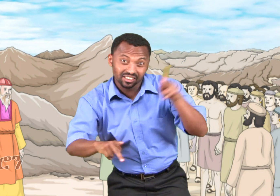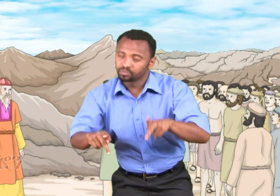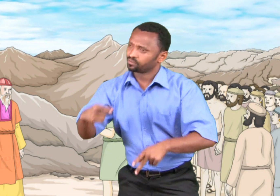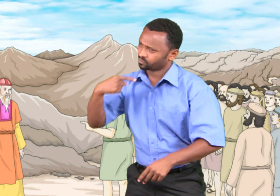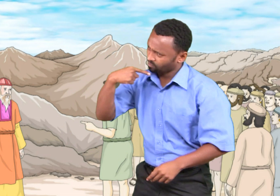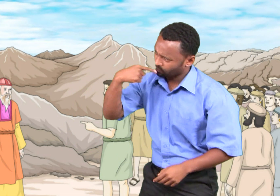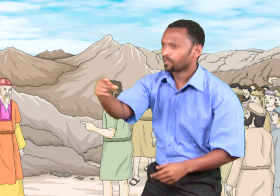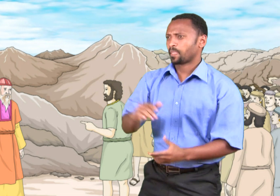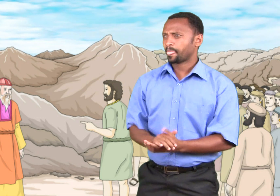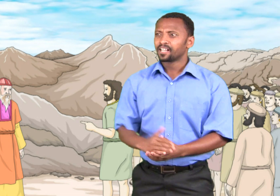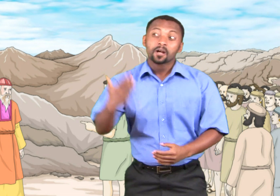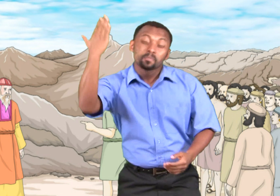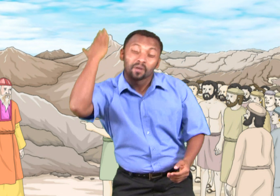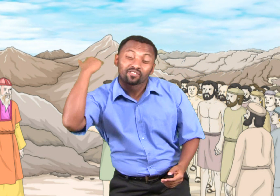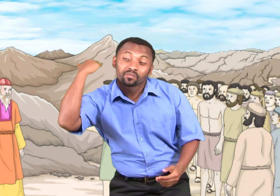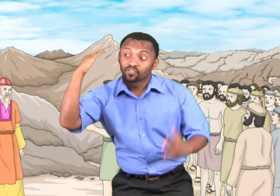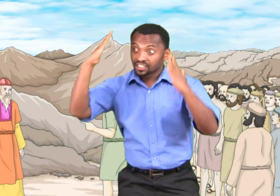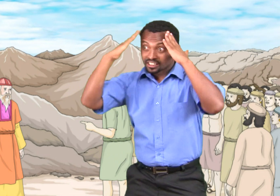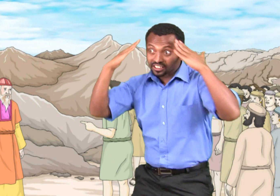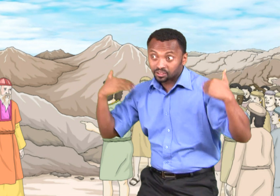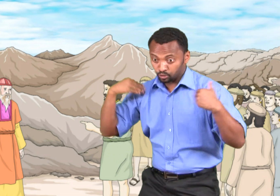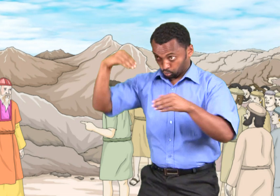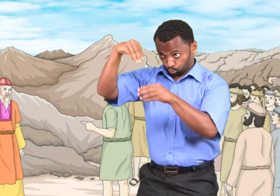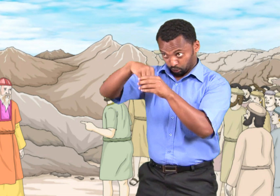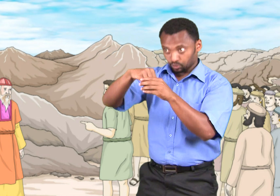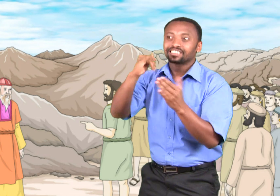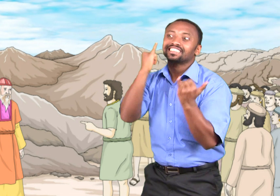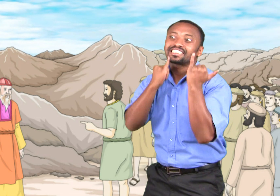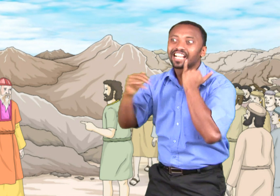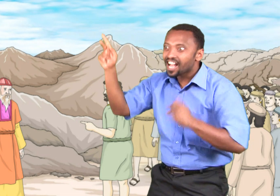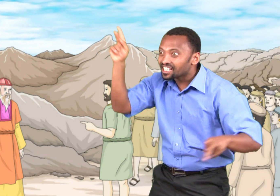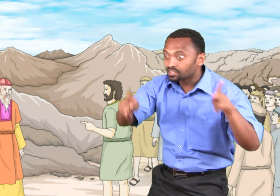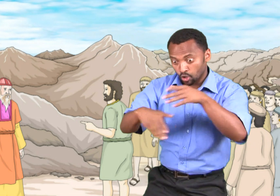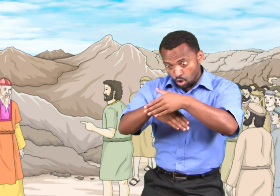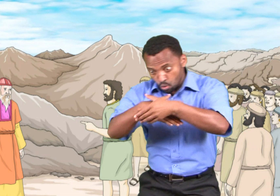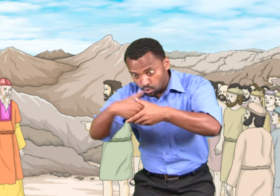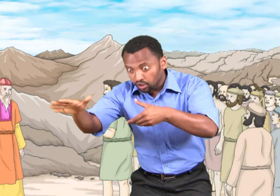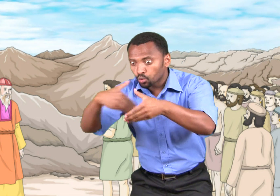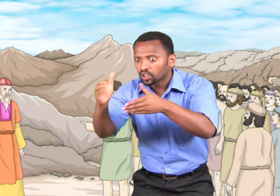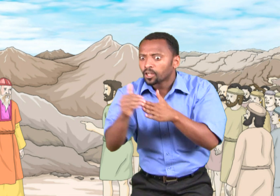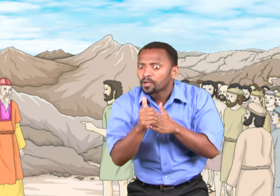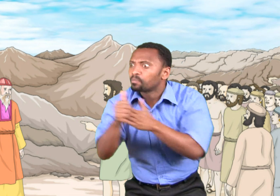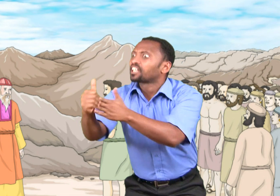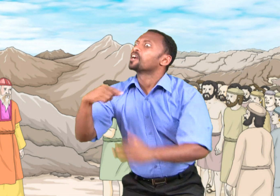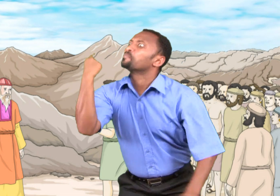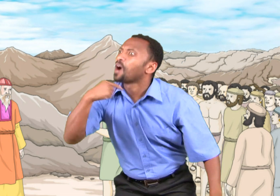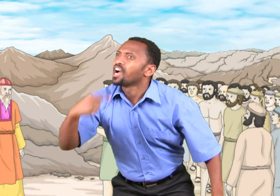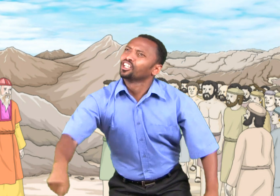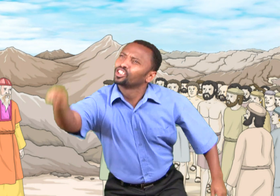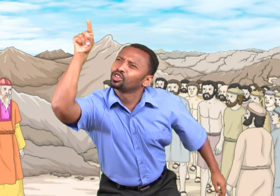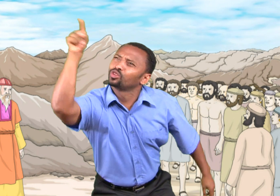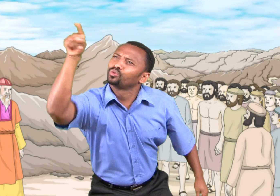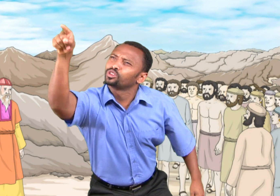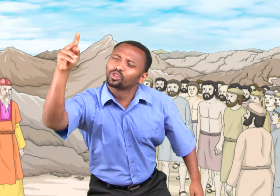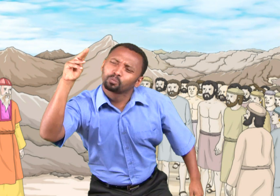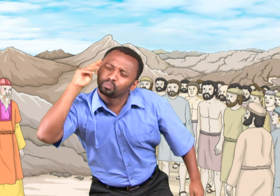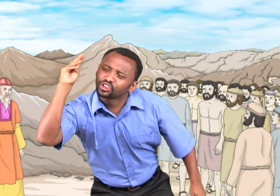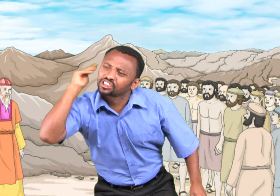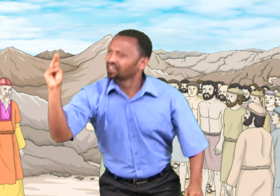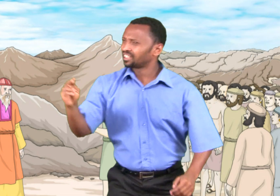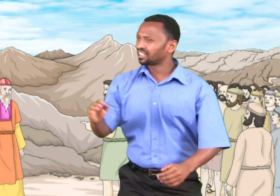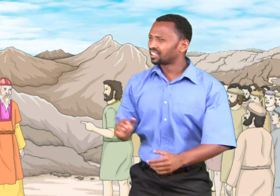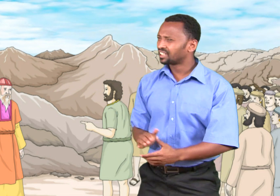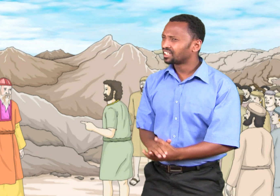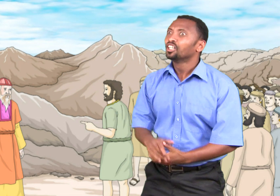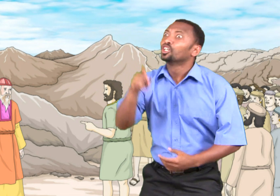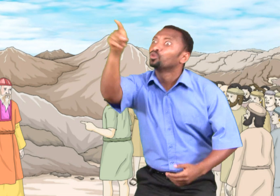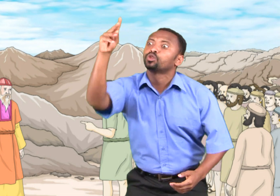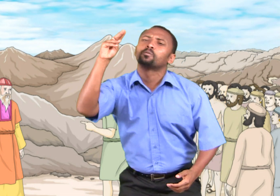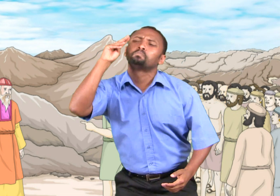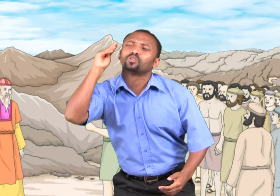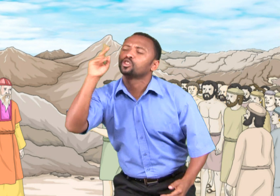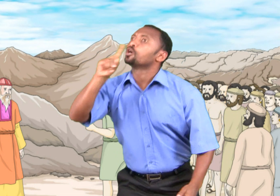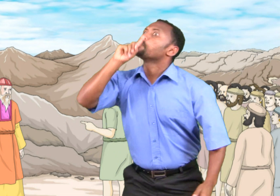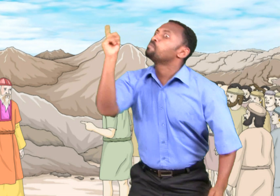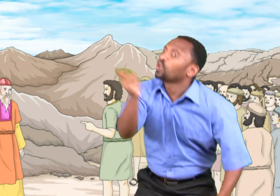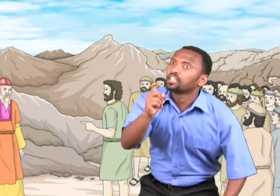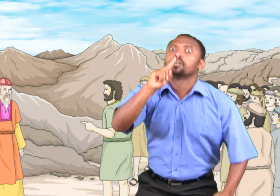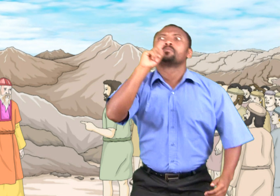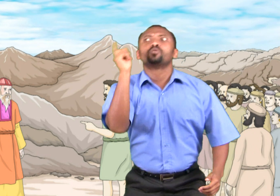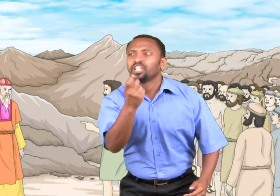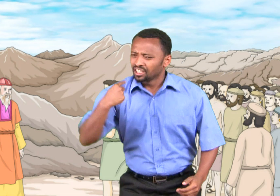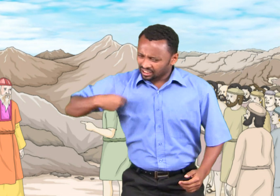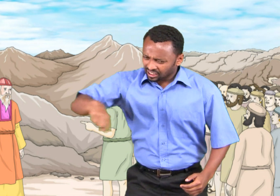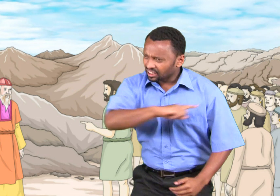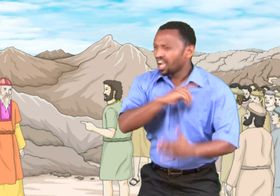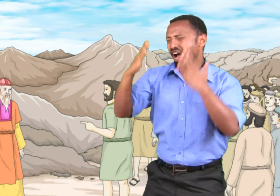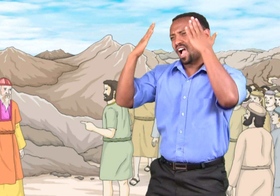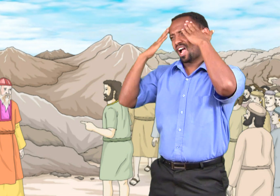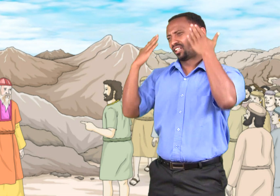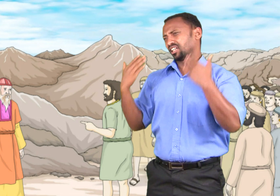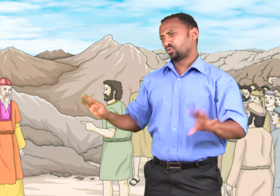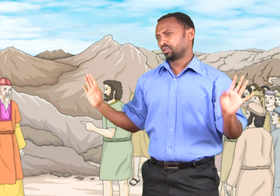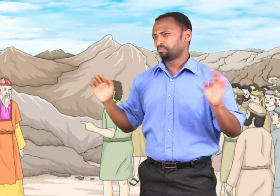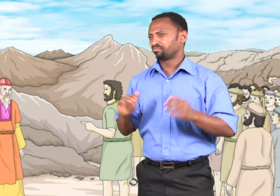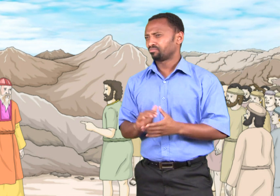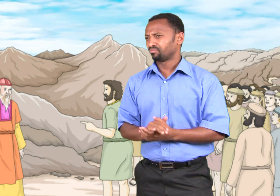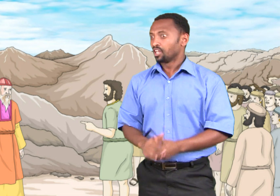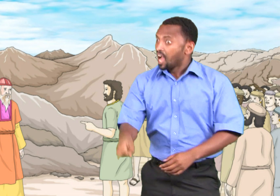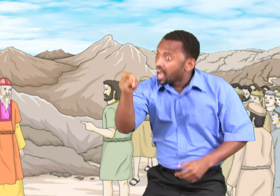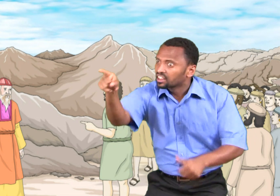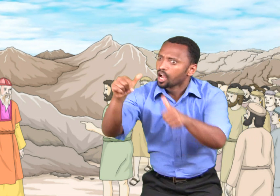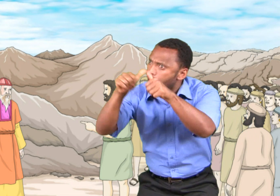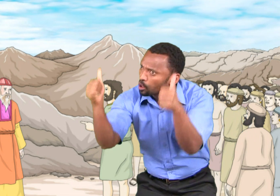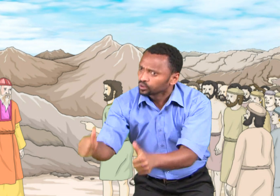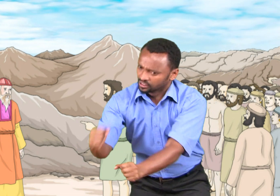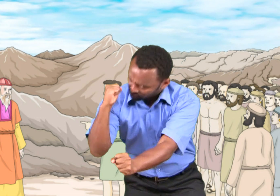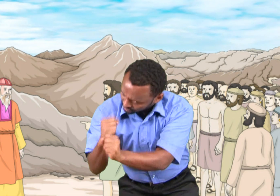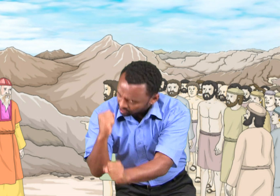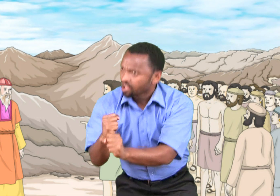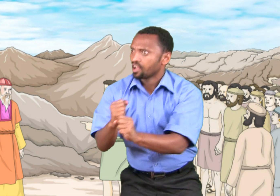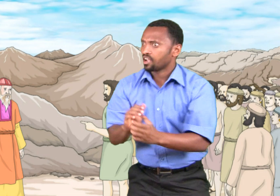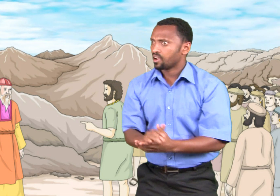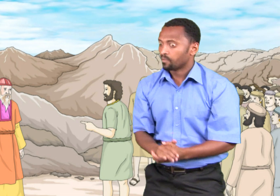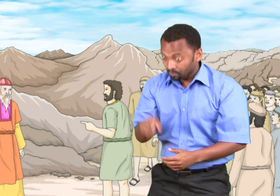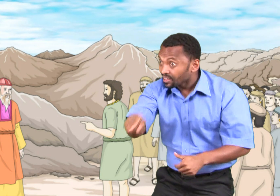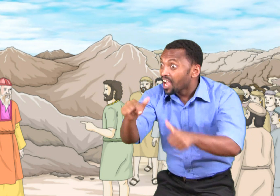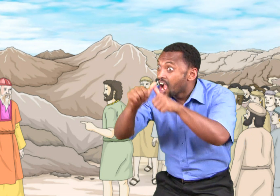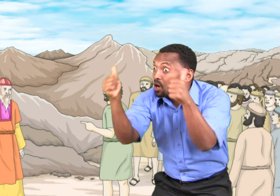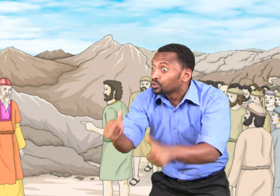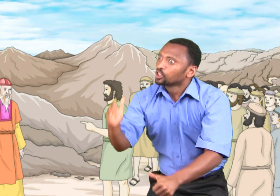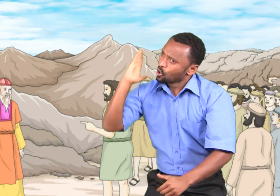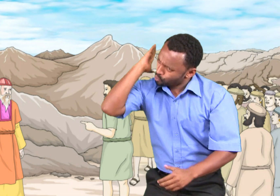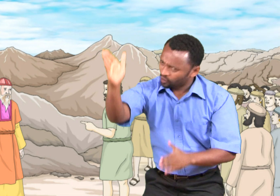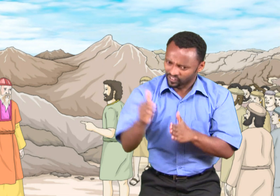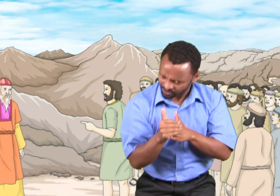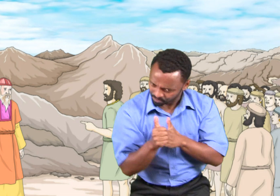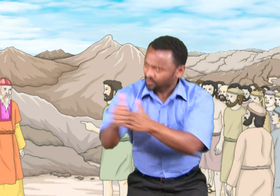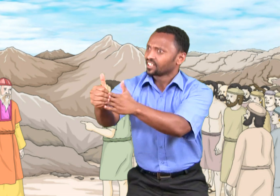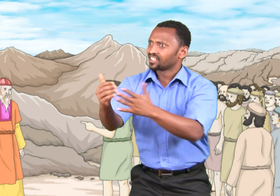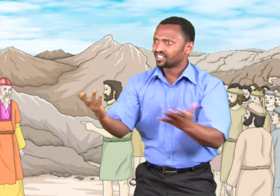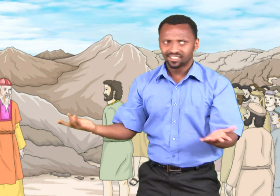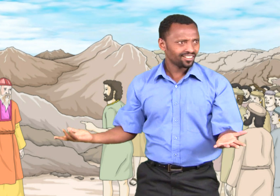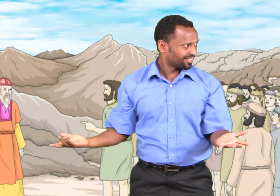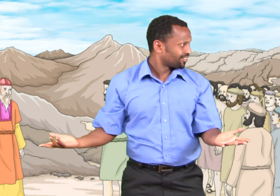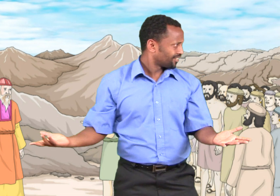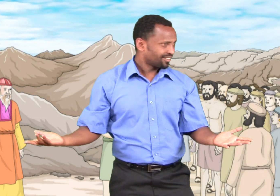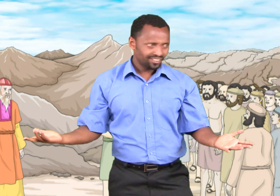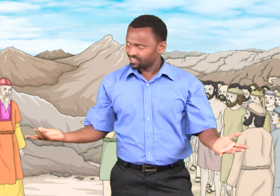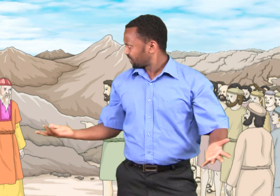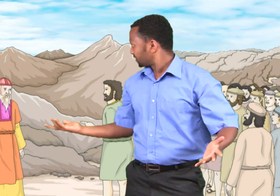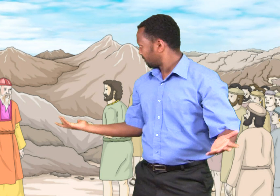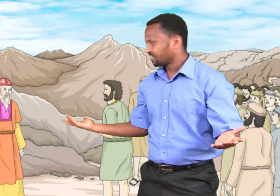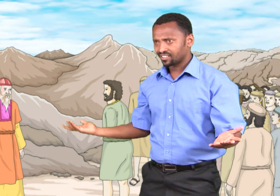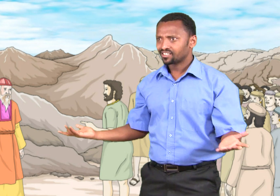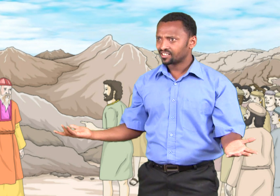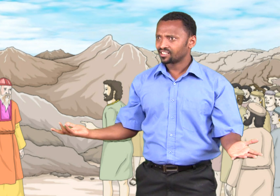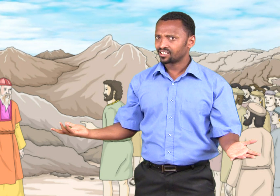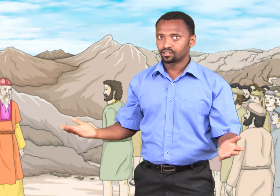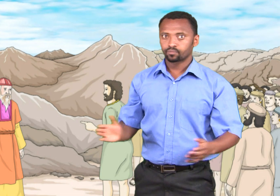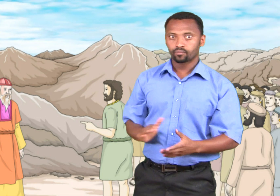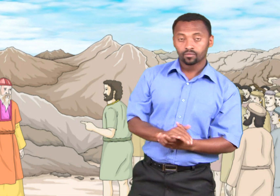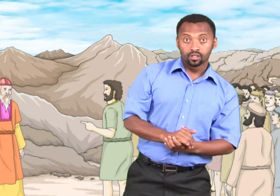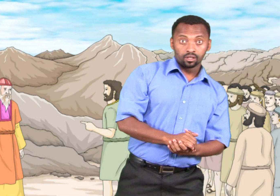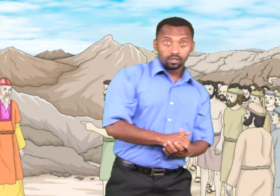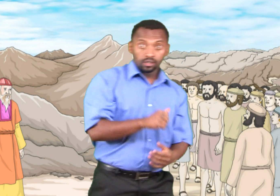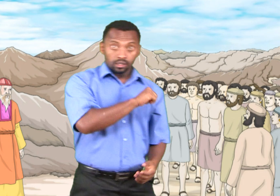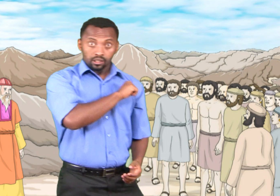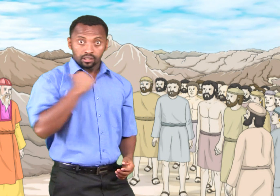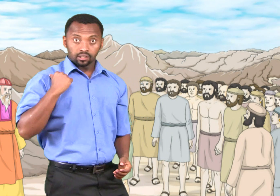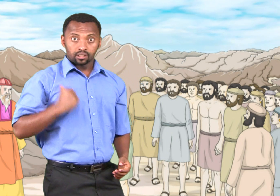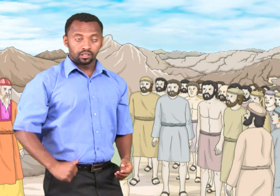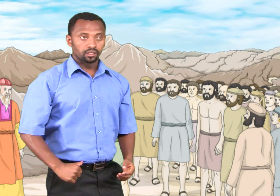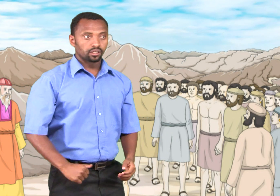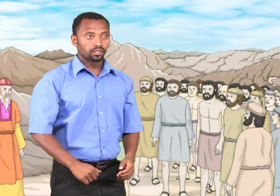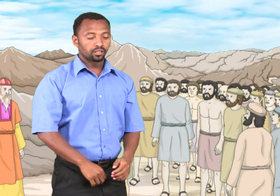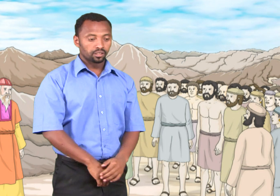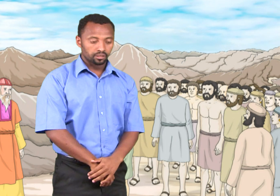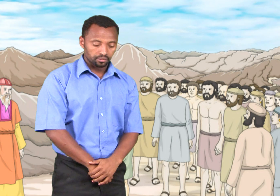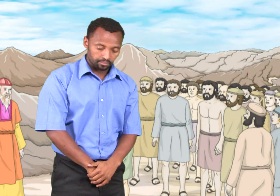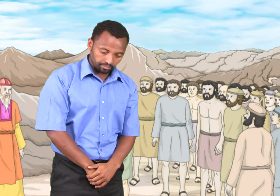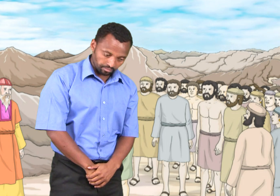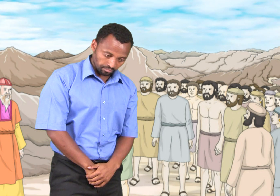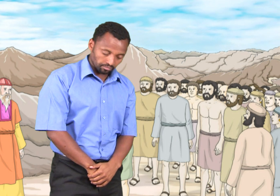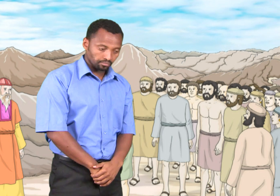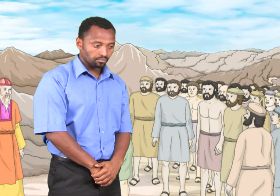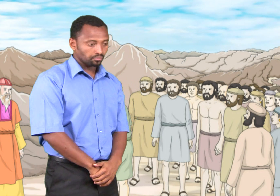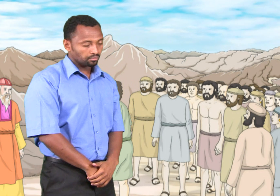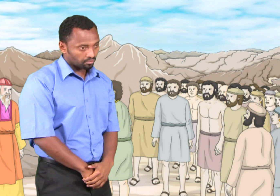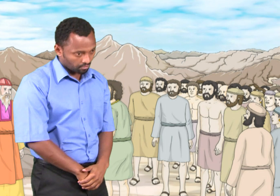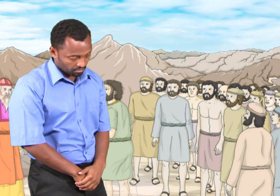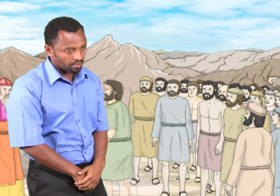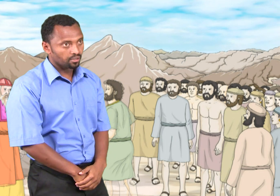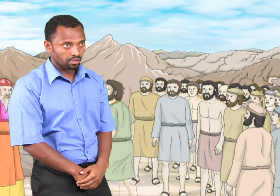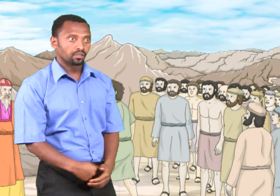As for this Moses who brought us up out of the land of Egypt, we do not know what has happened to him!”